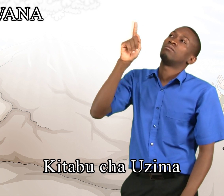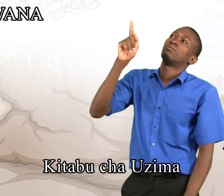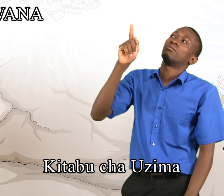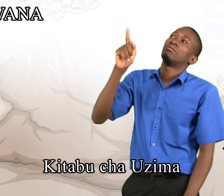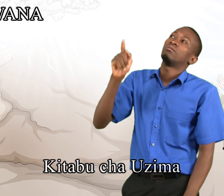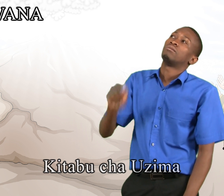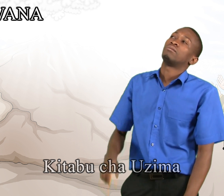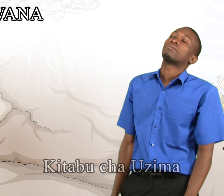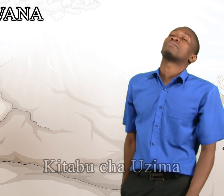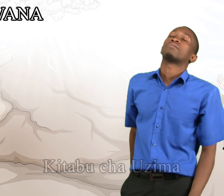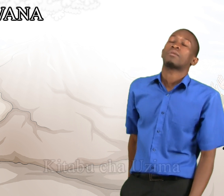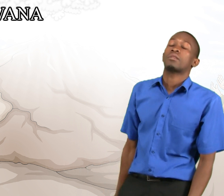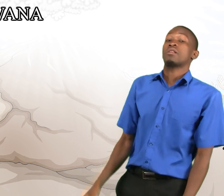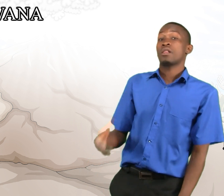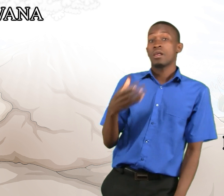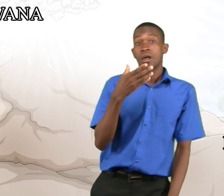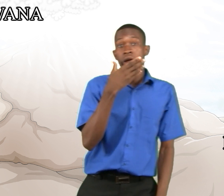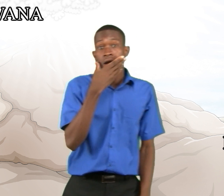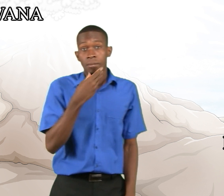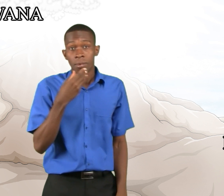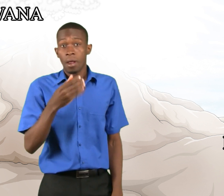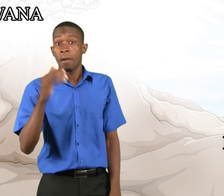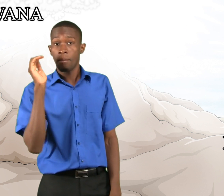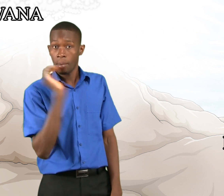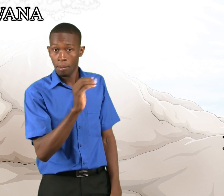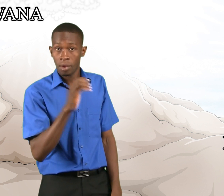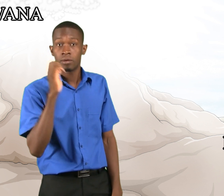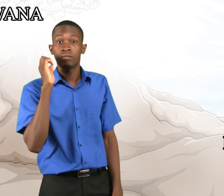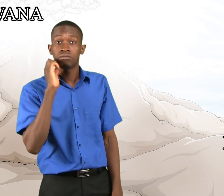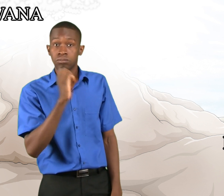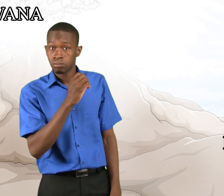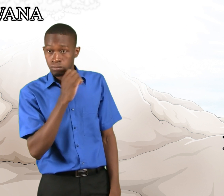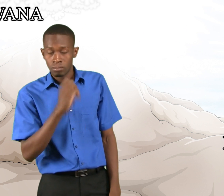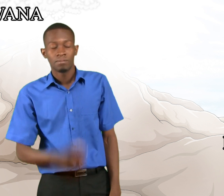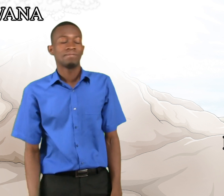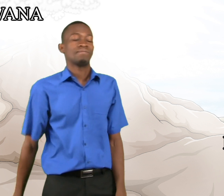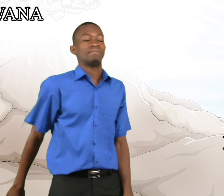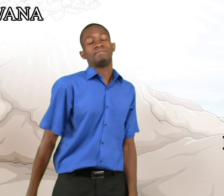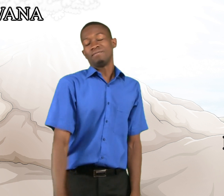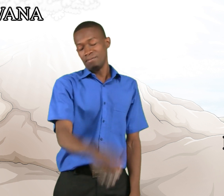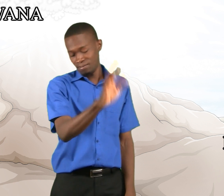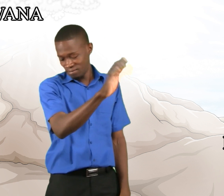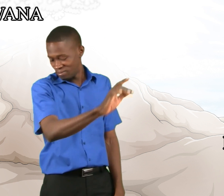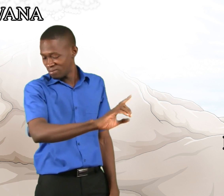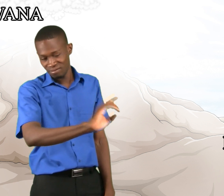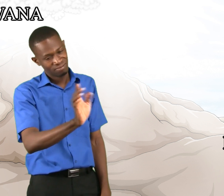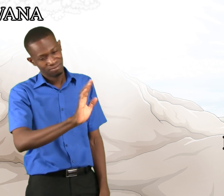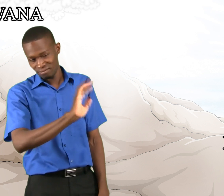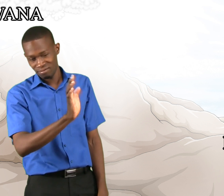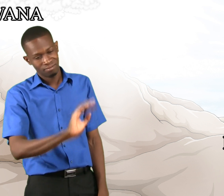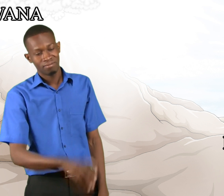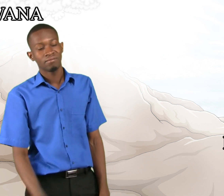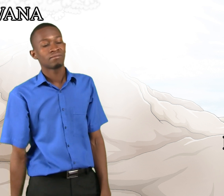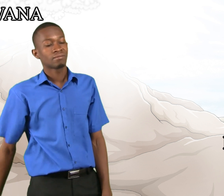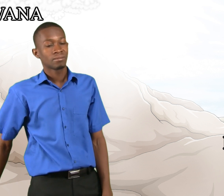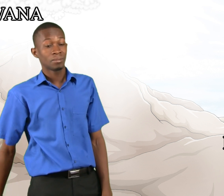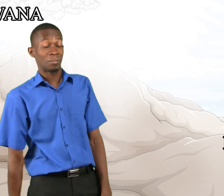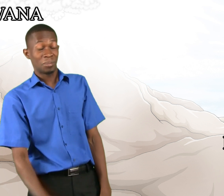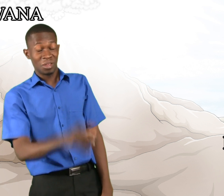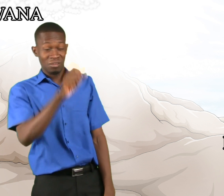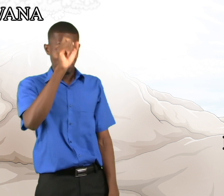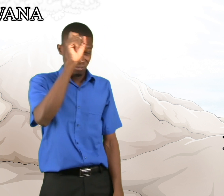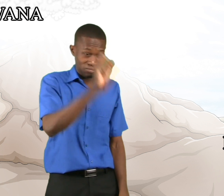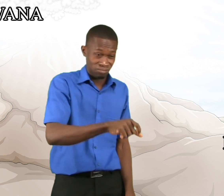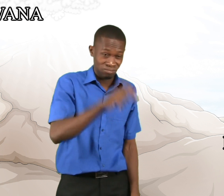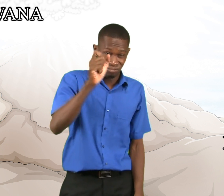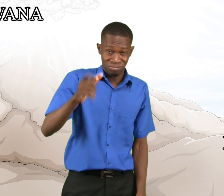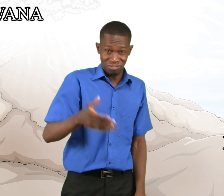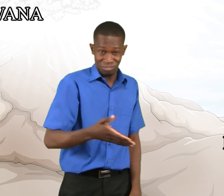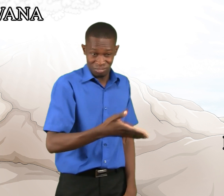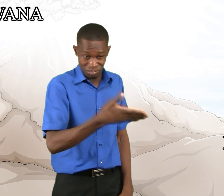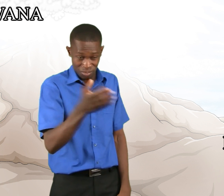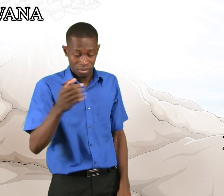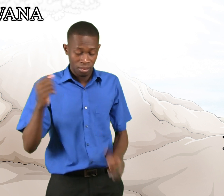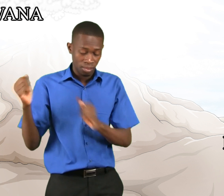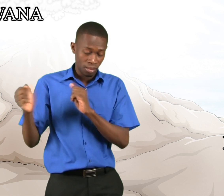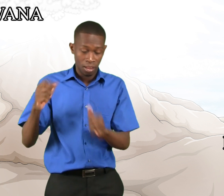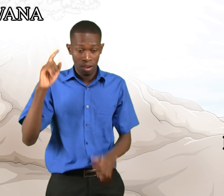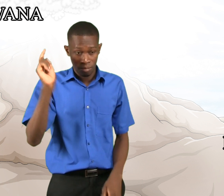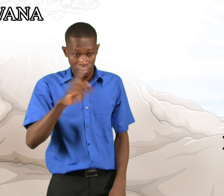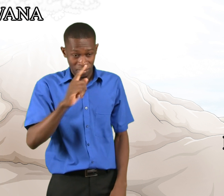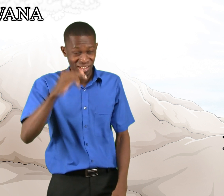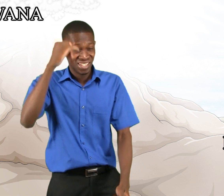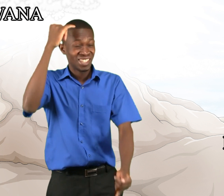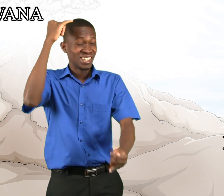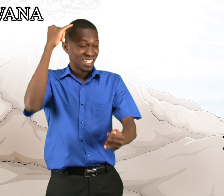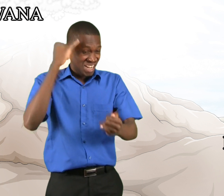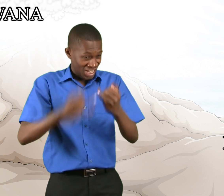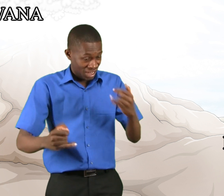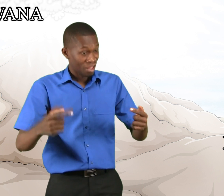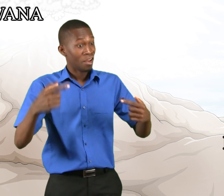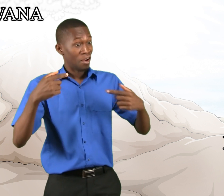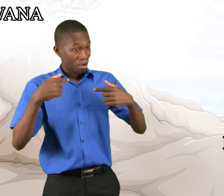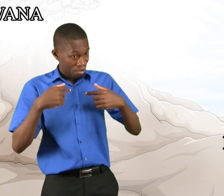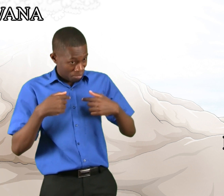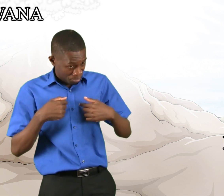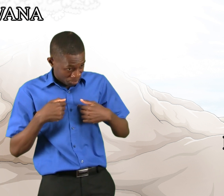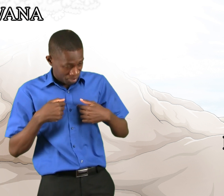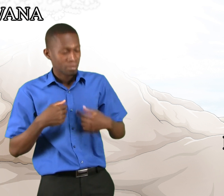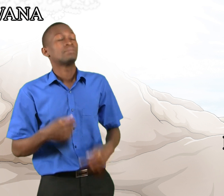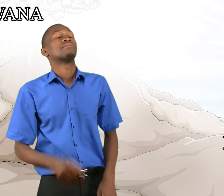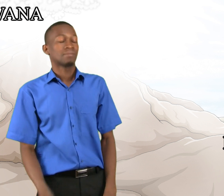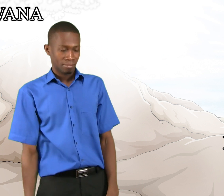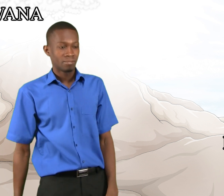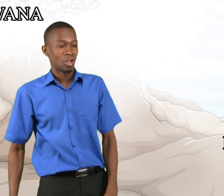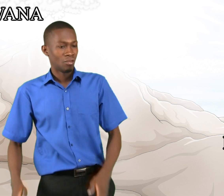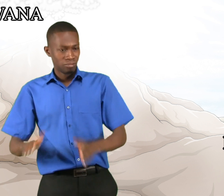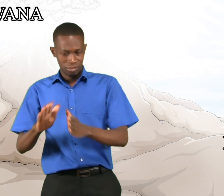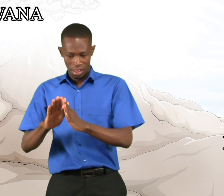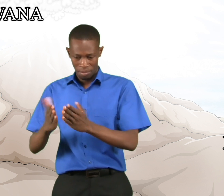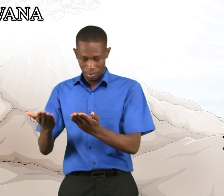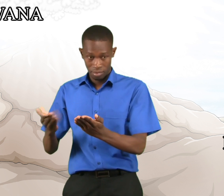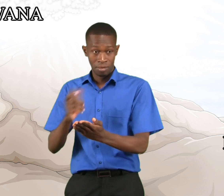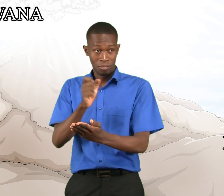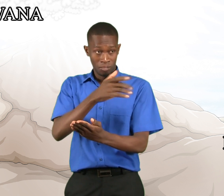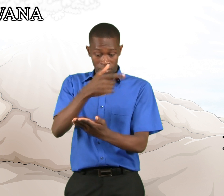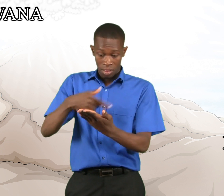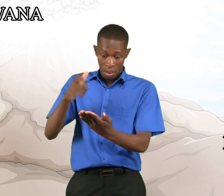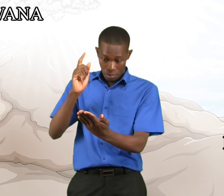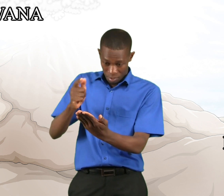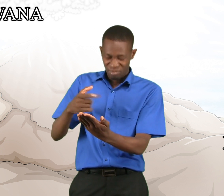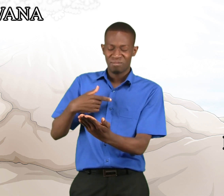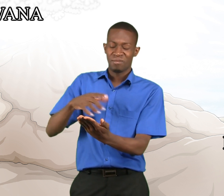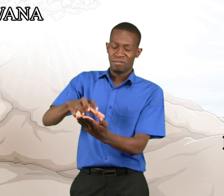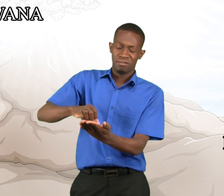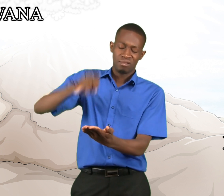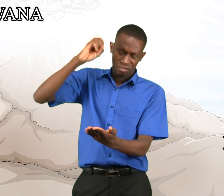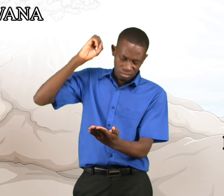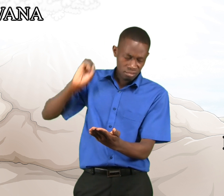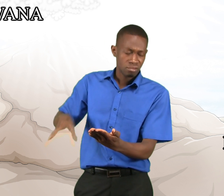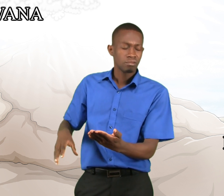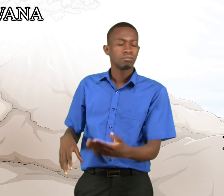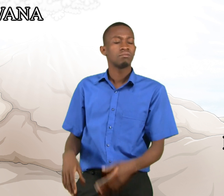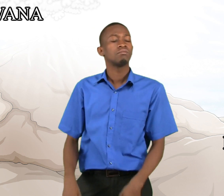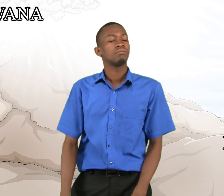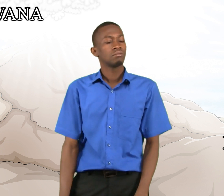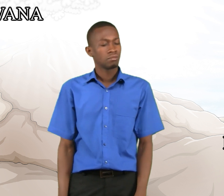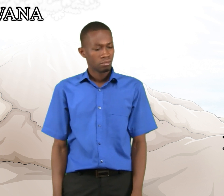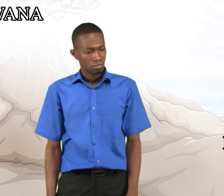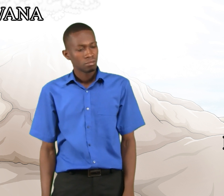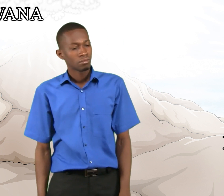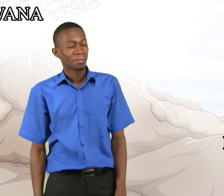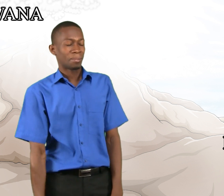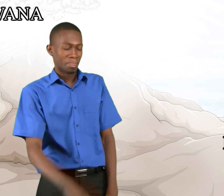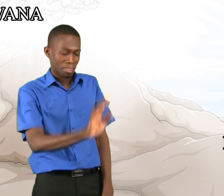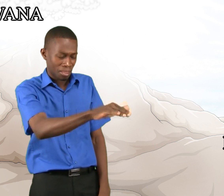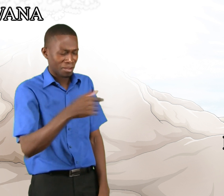The LORD replied to Moses, “Whoever has sinned against Me, I will blot out of My book.